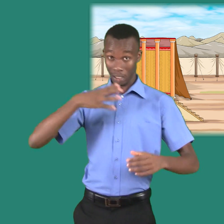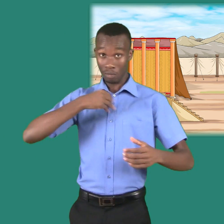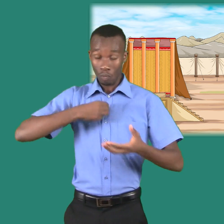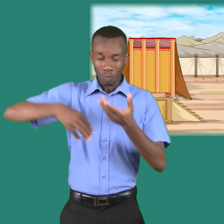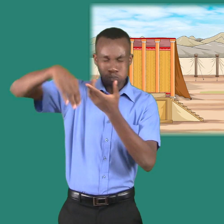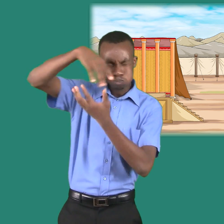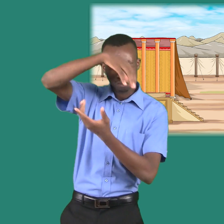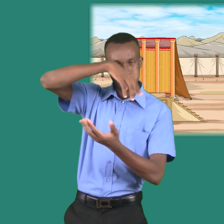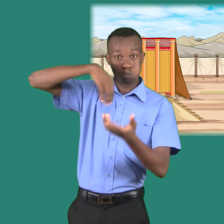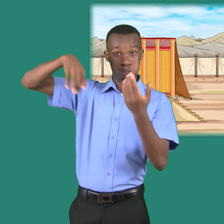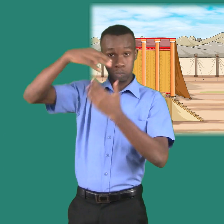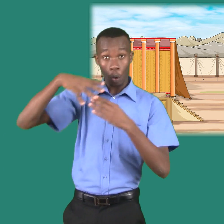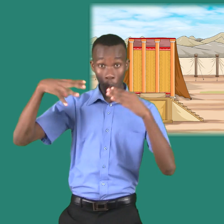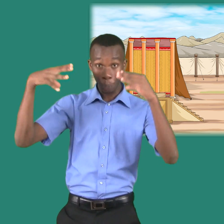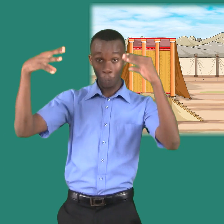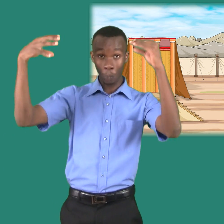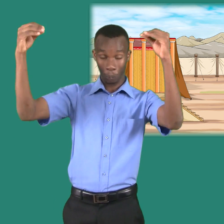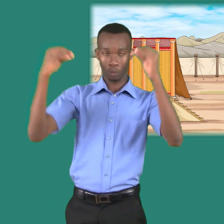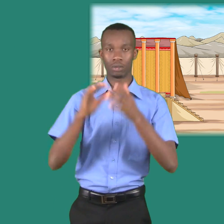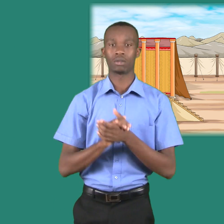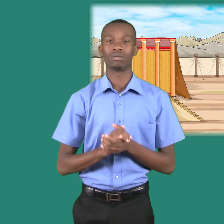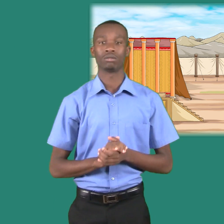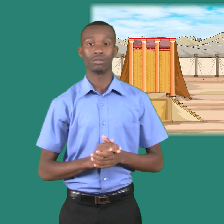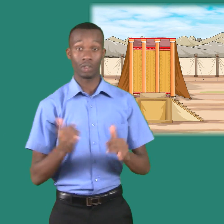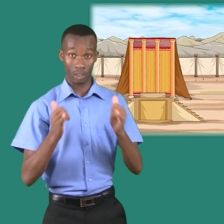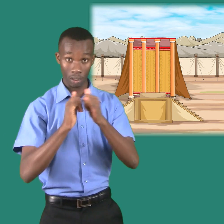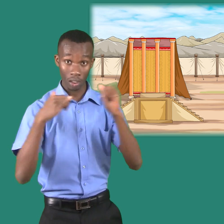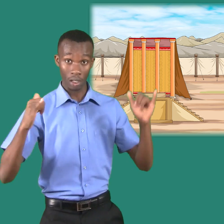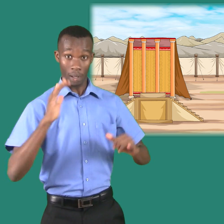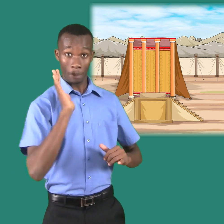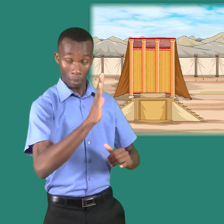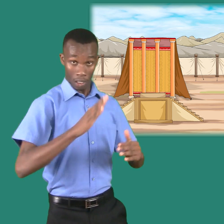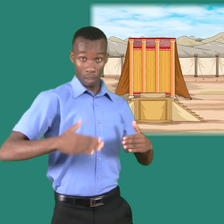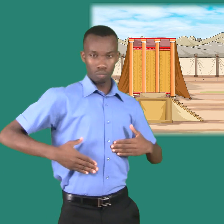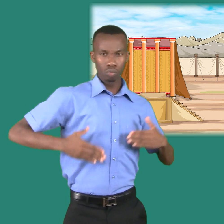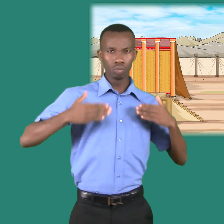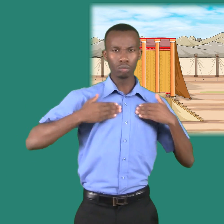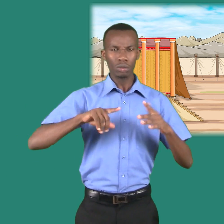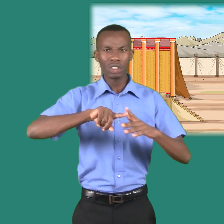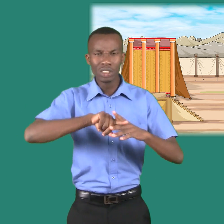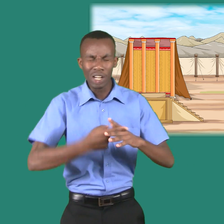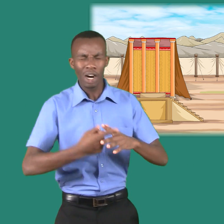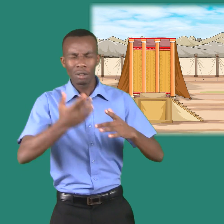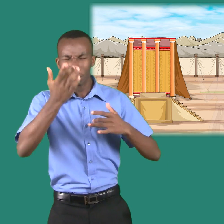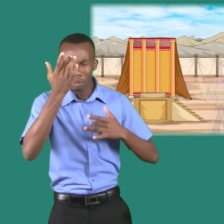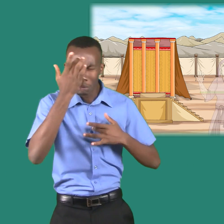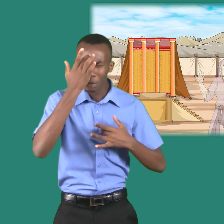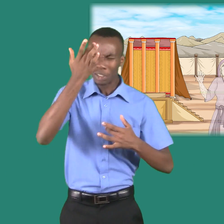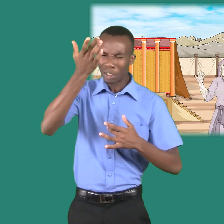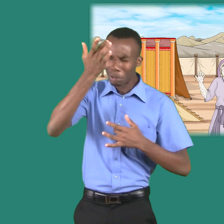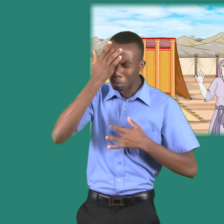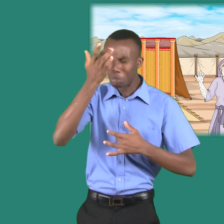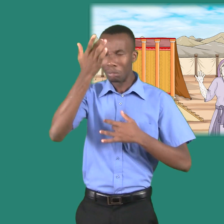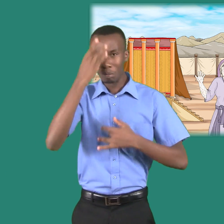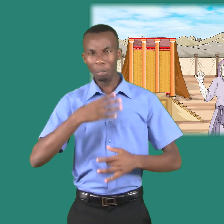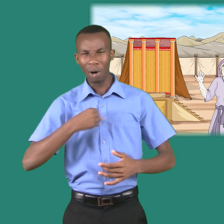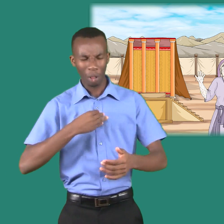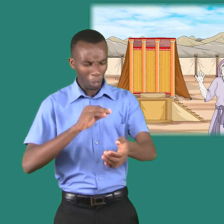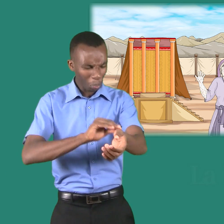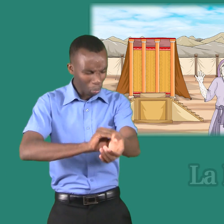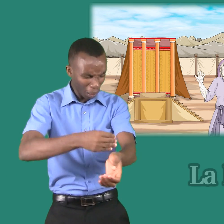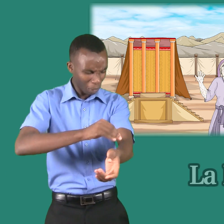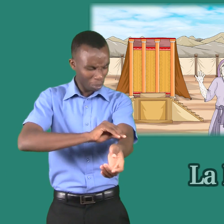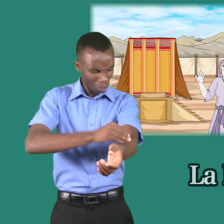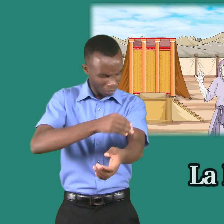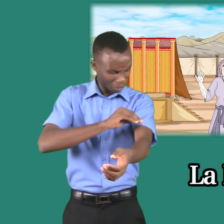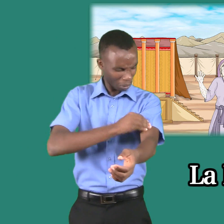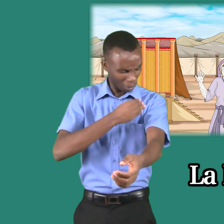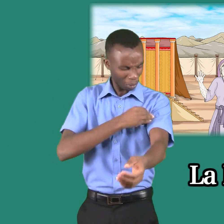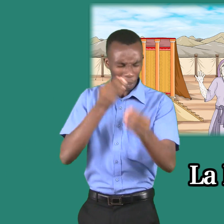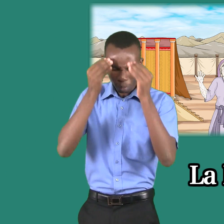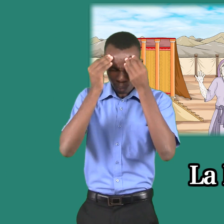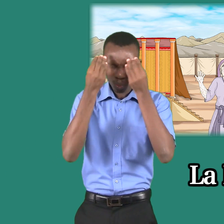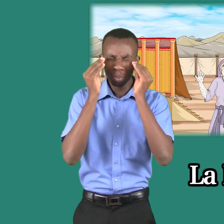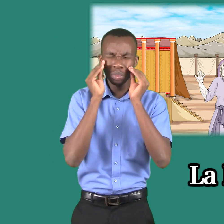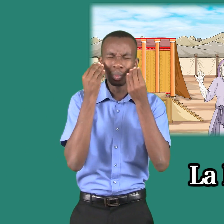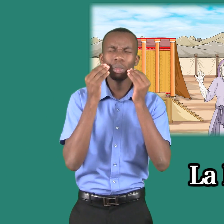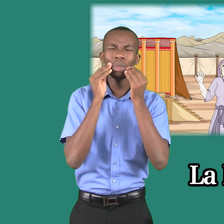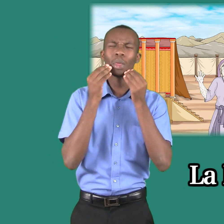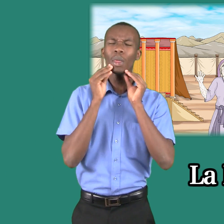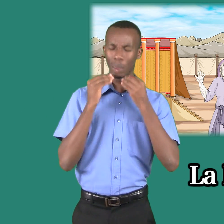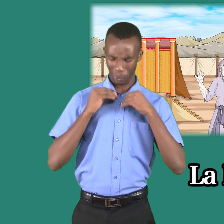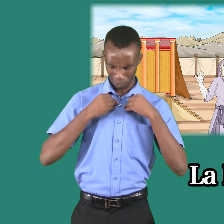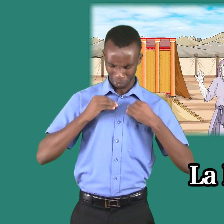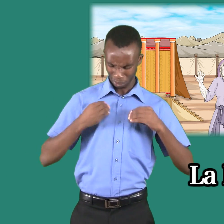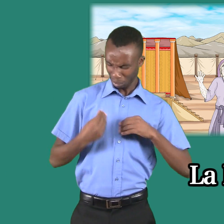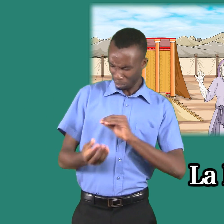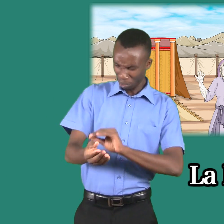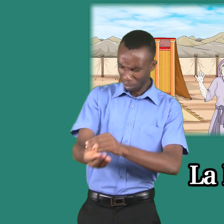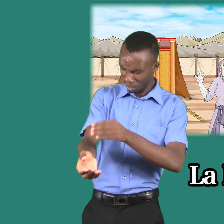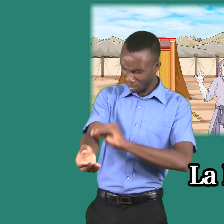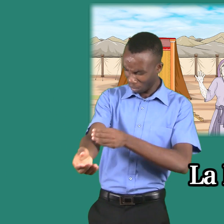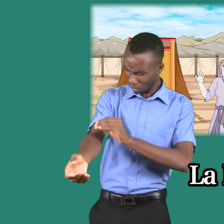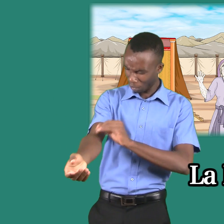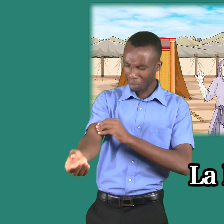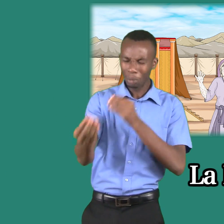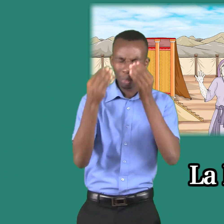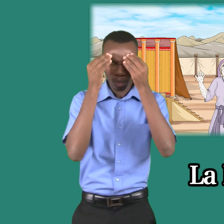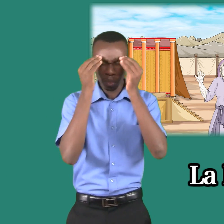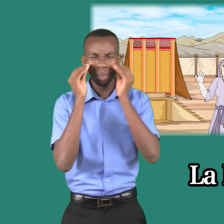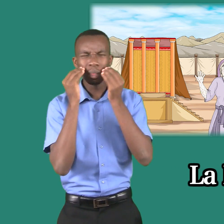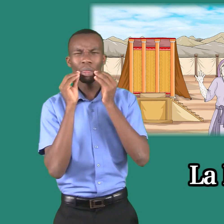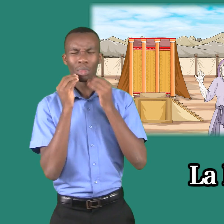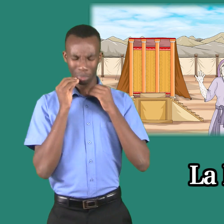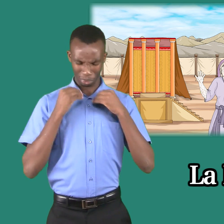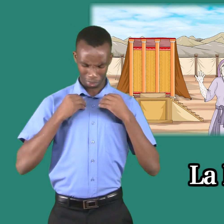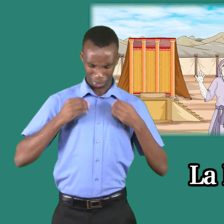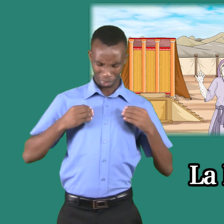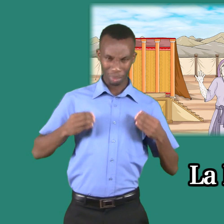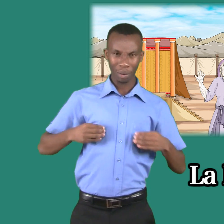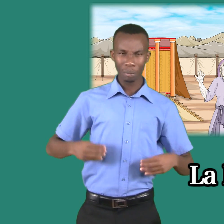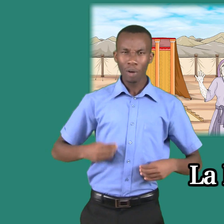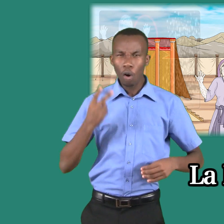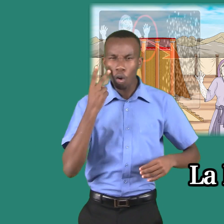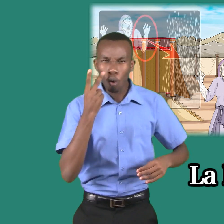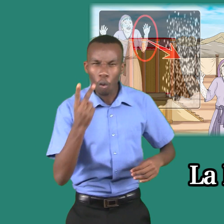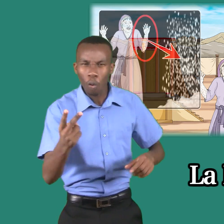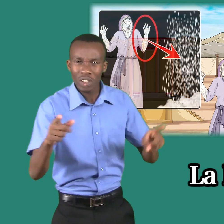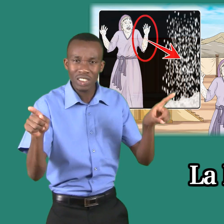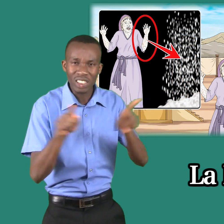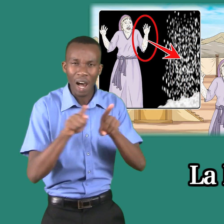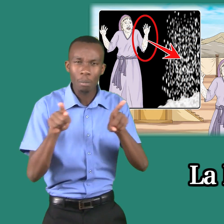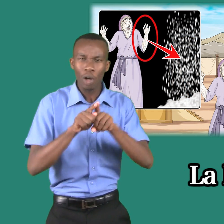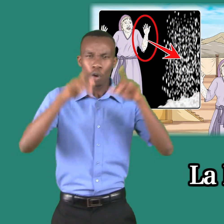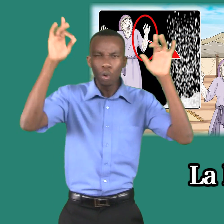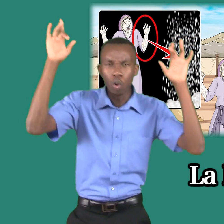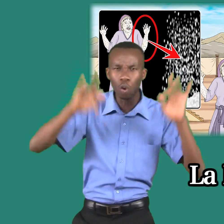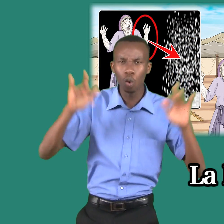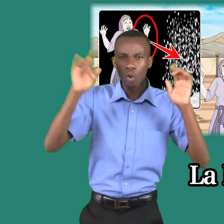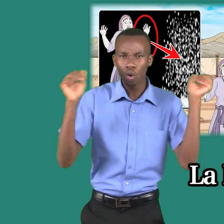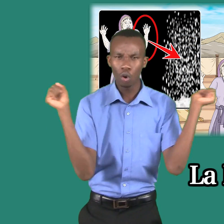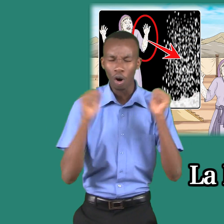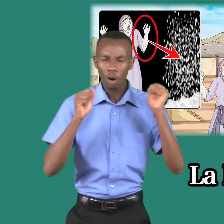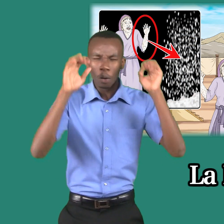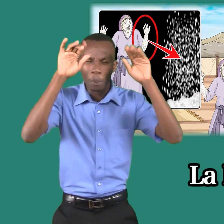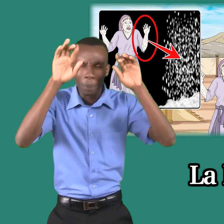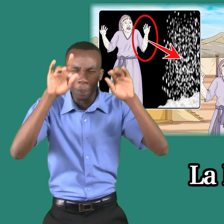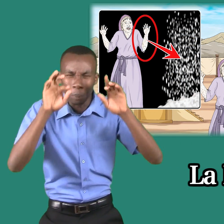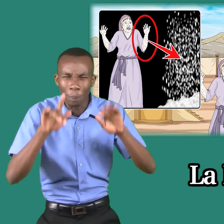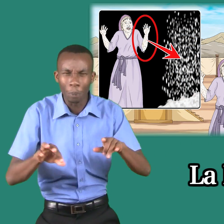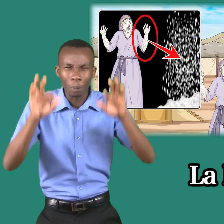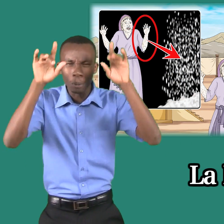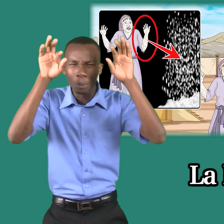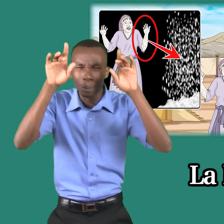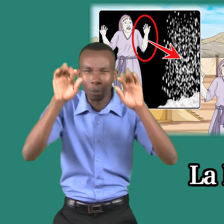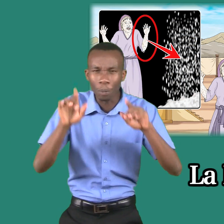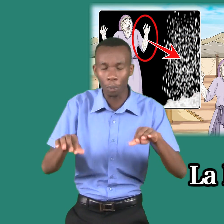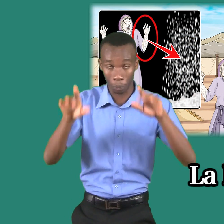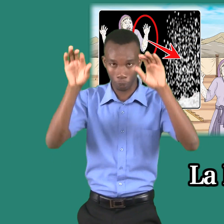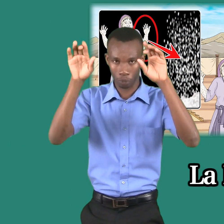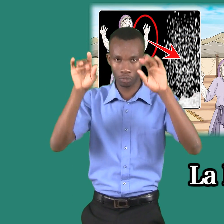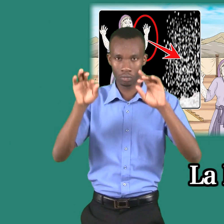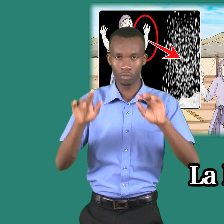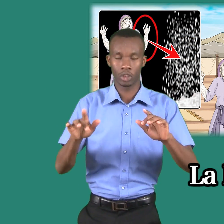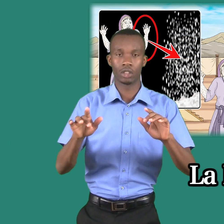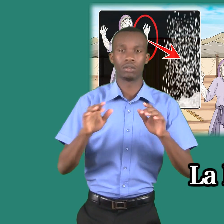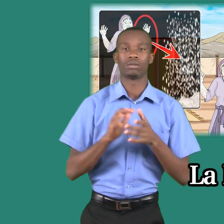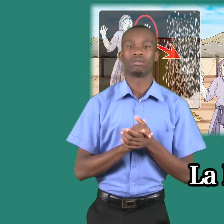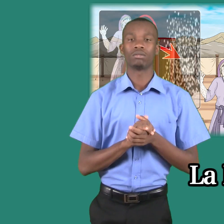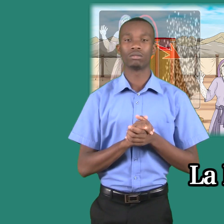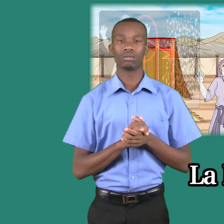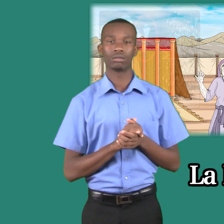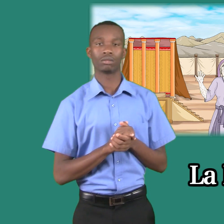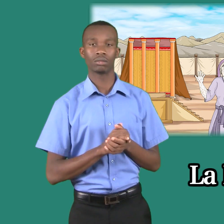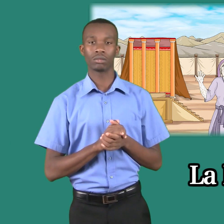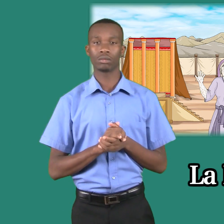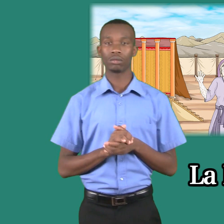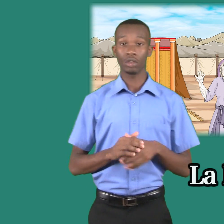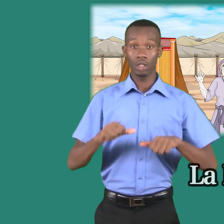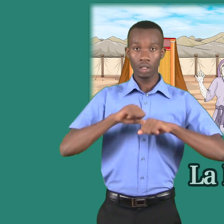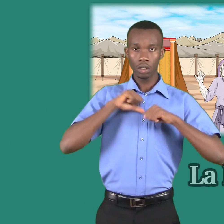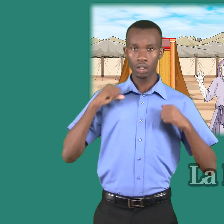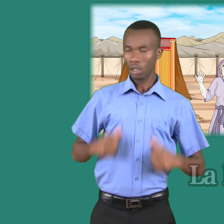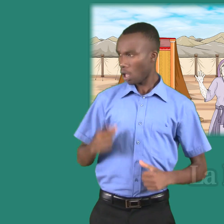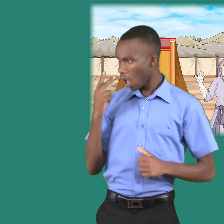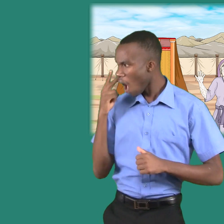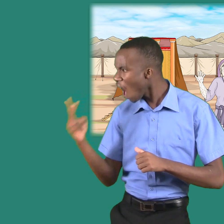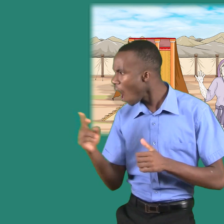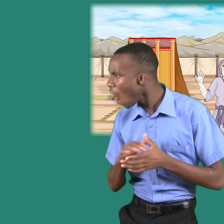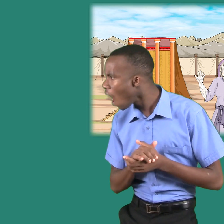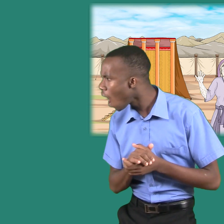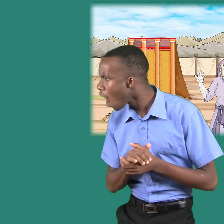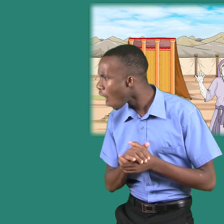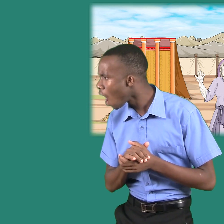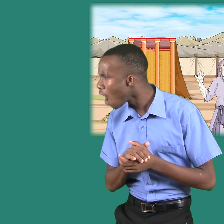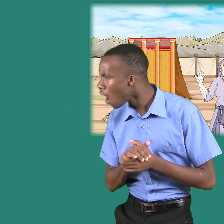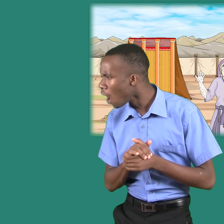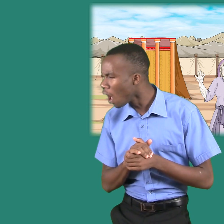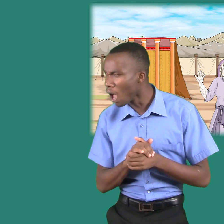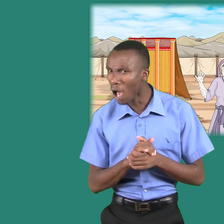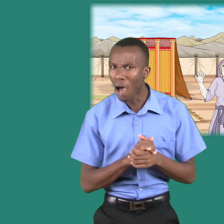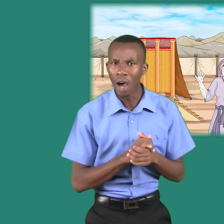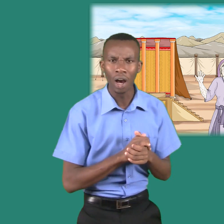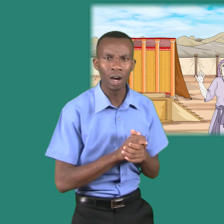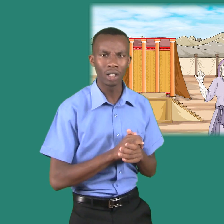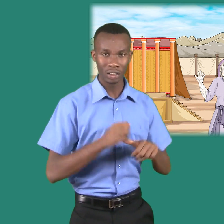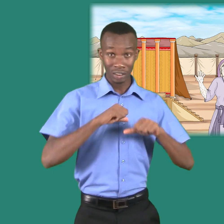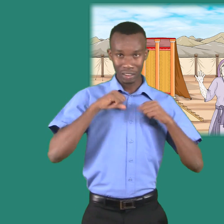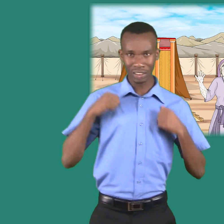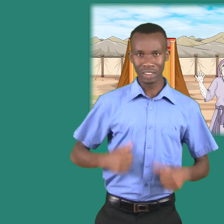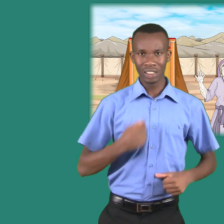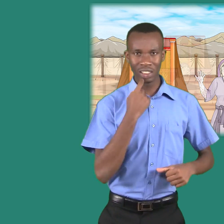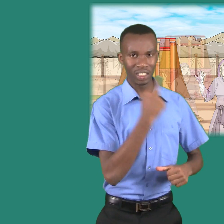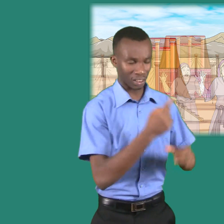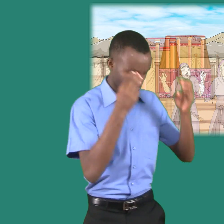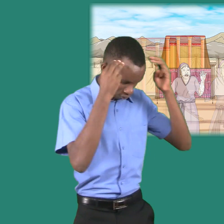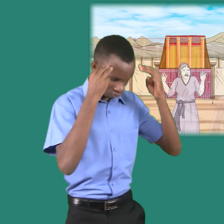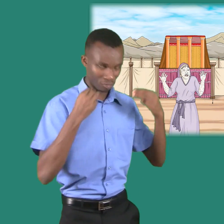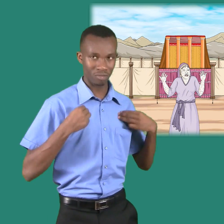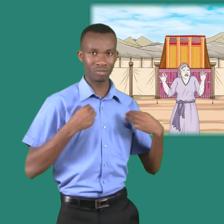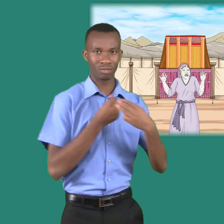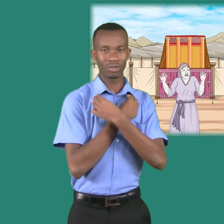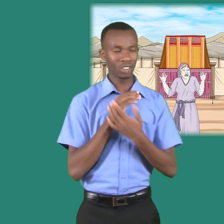As the cloud lifted from above the Tent, suddenly Miriam became leprous, white as snow.